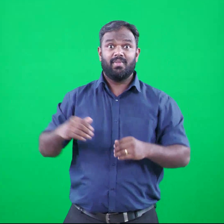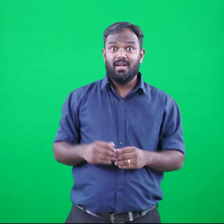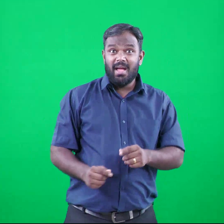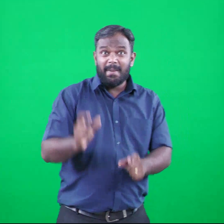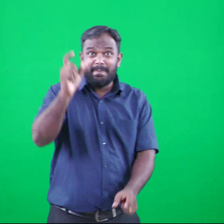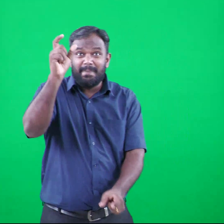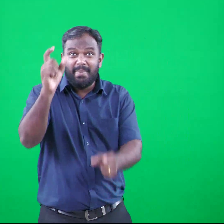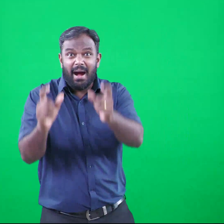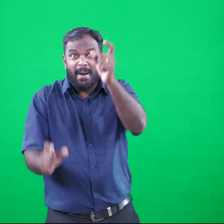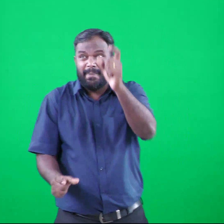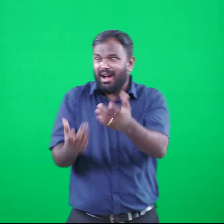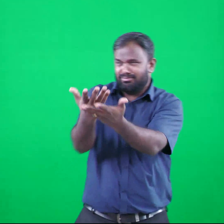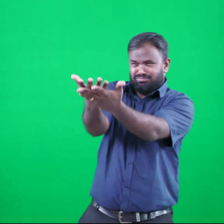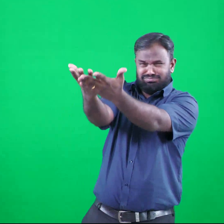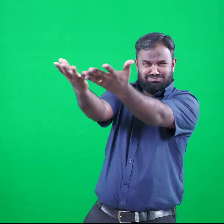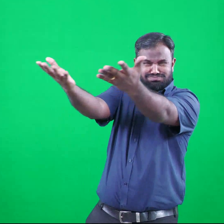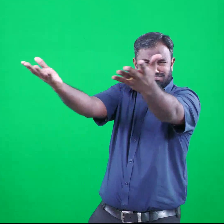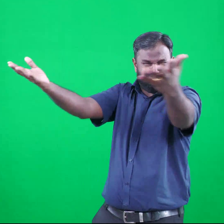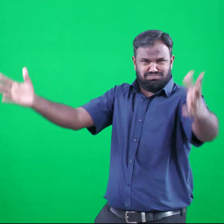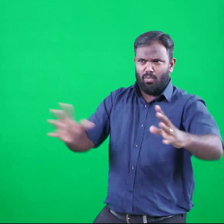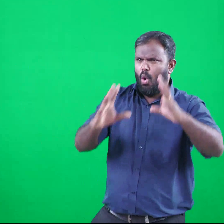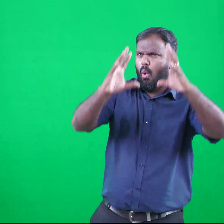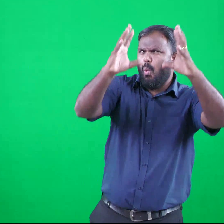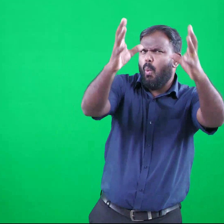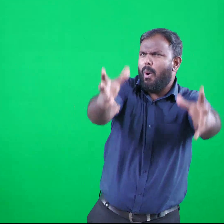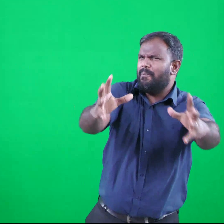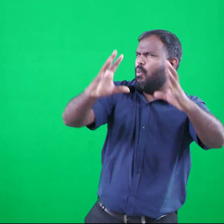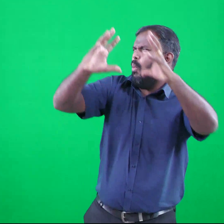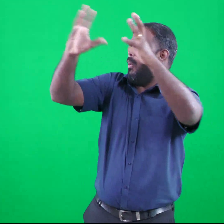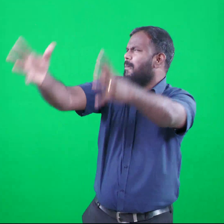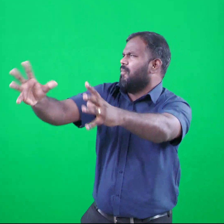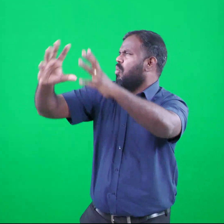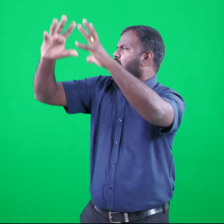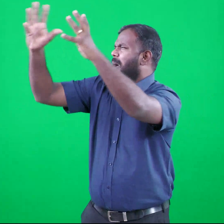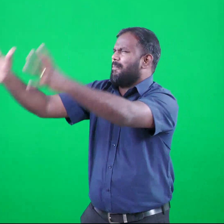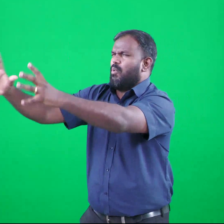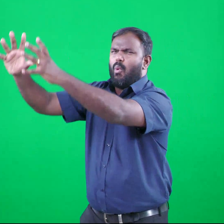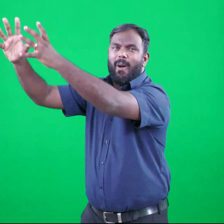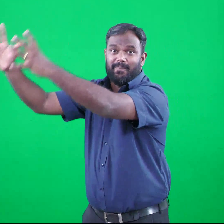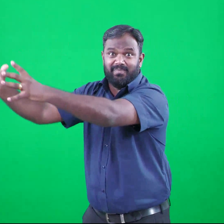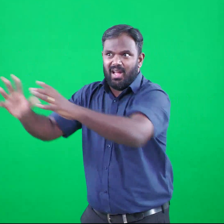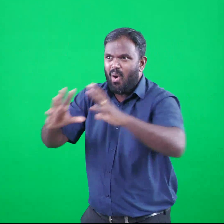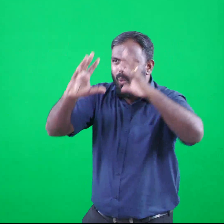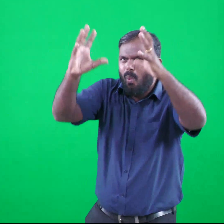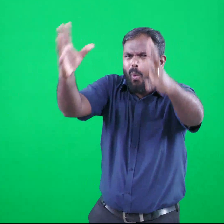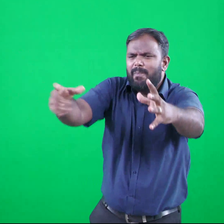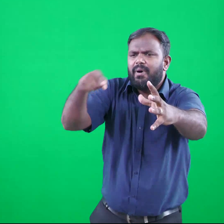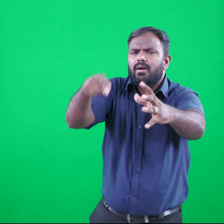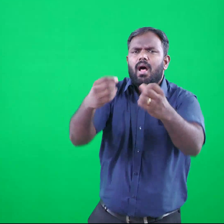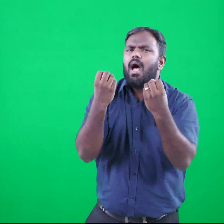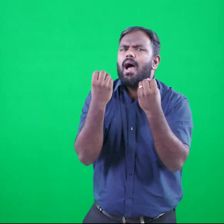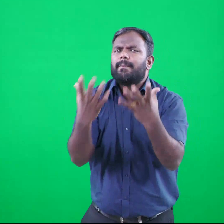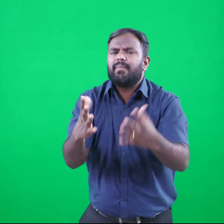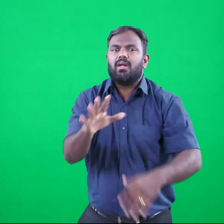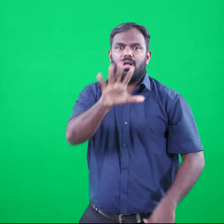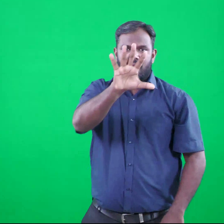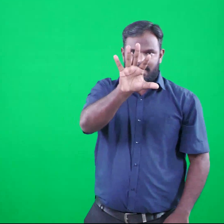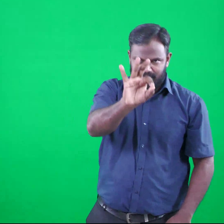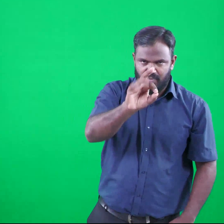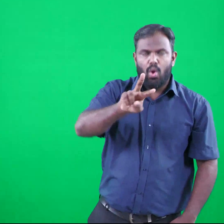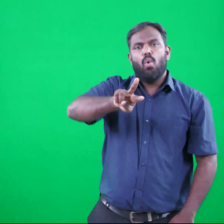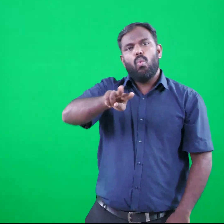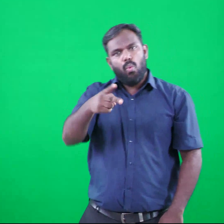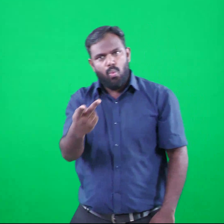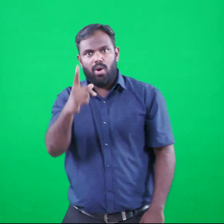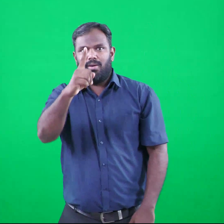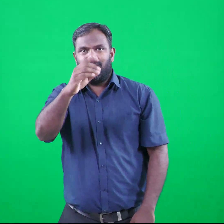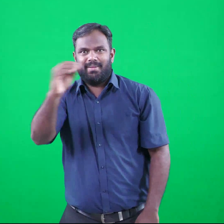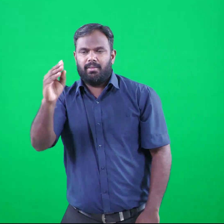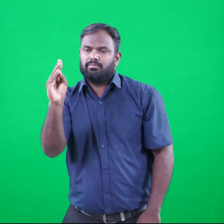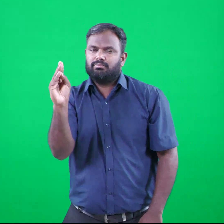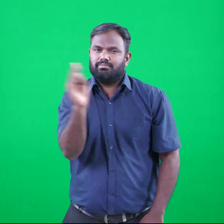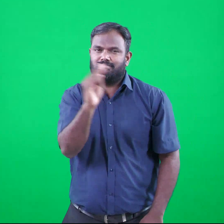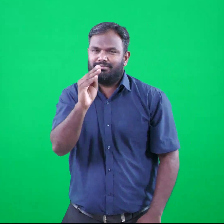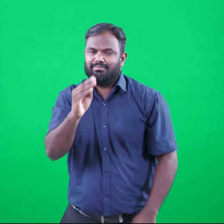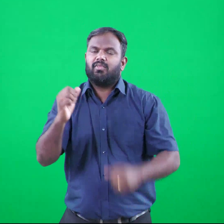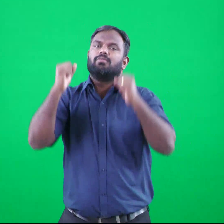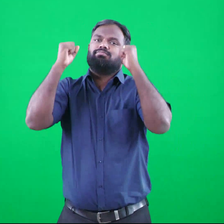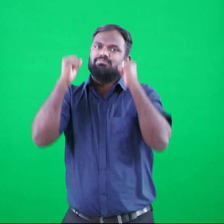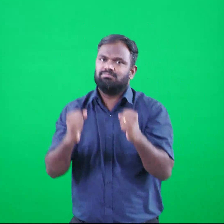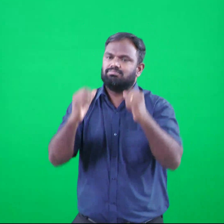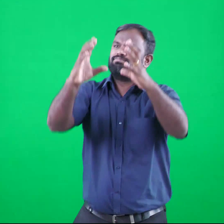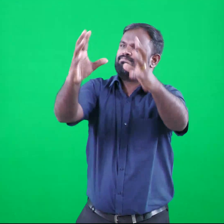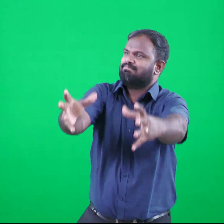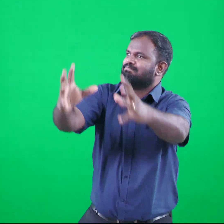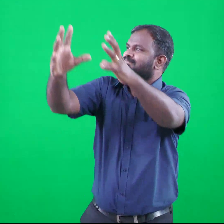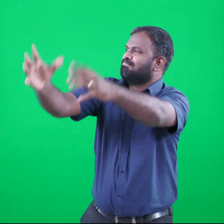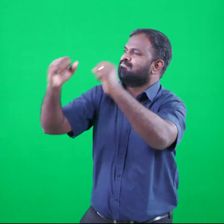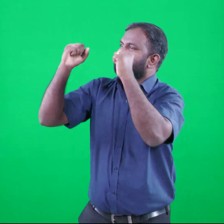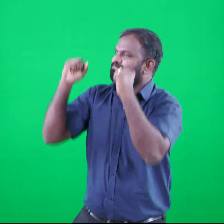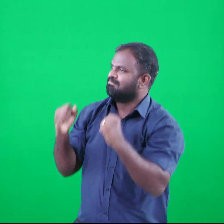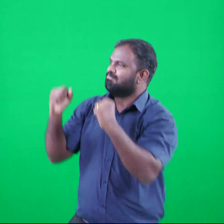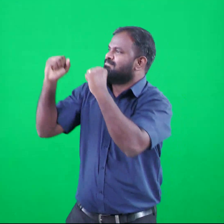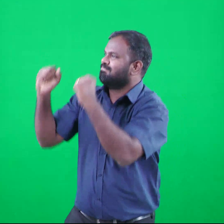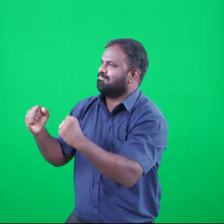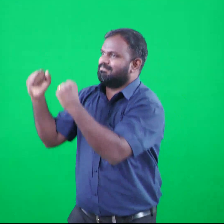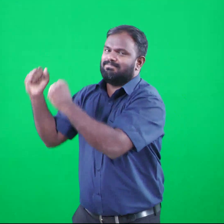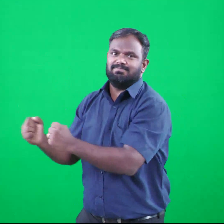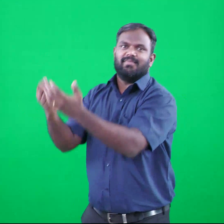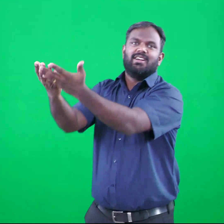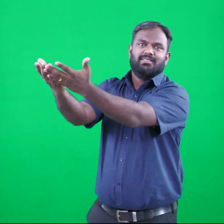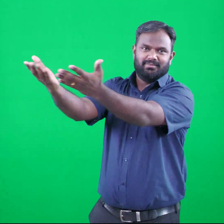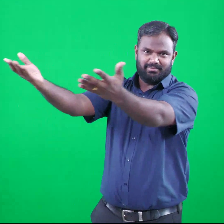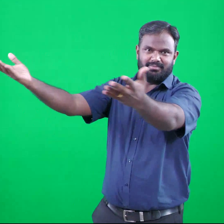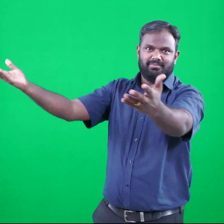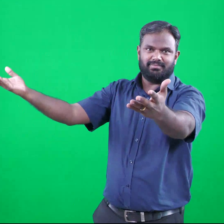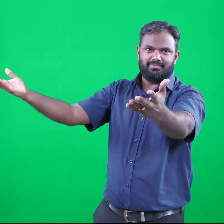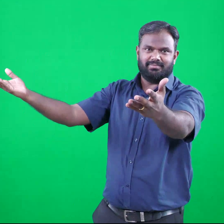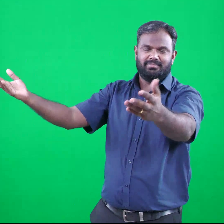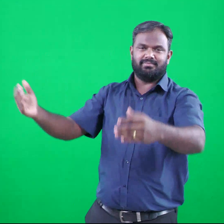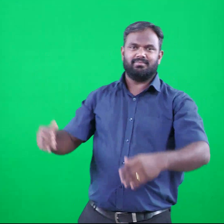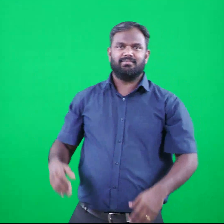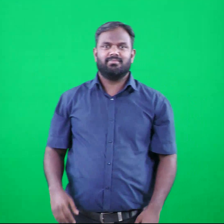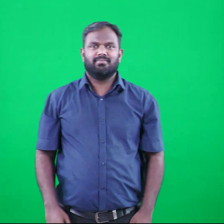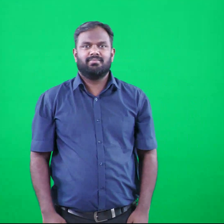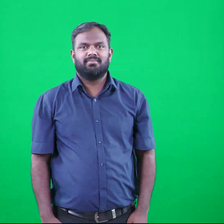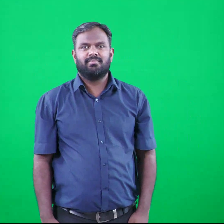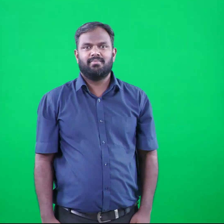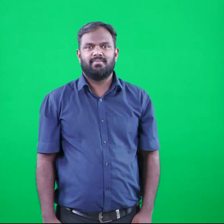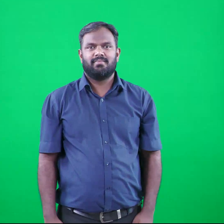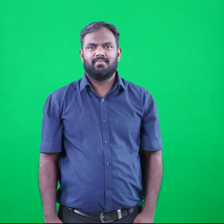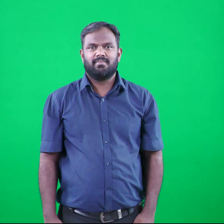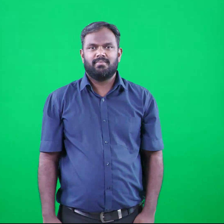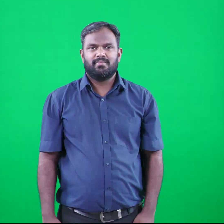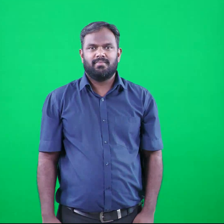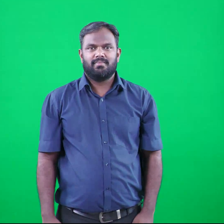So they sat down in groups of hundreds and fifties.